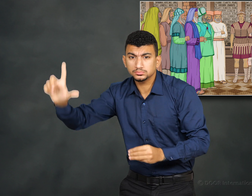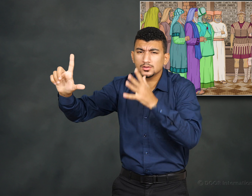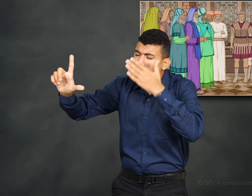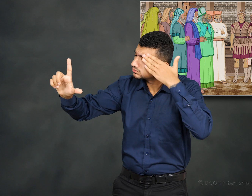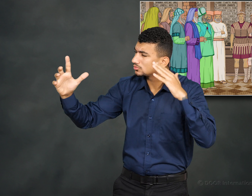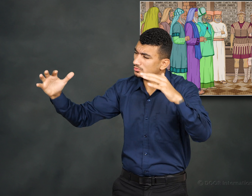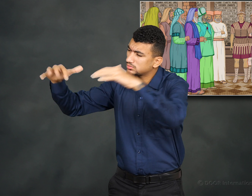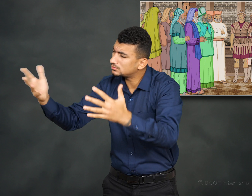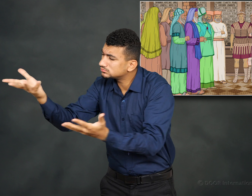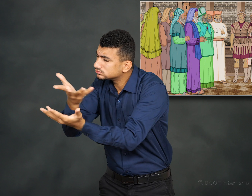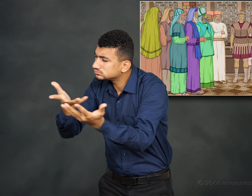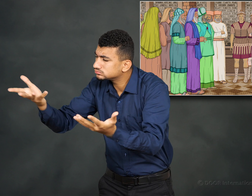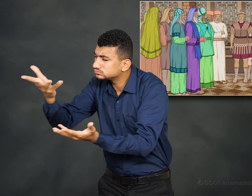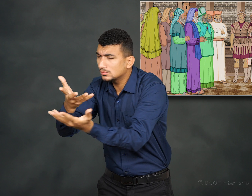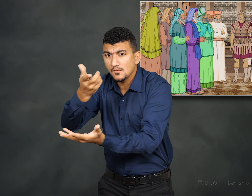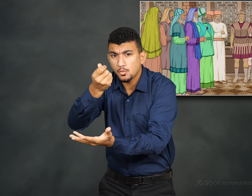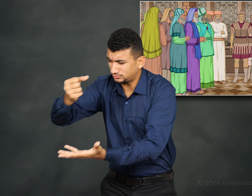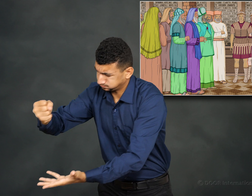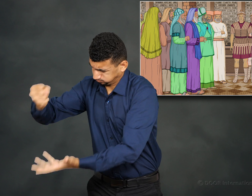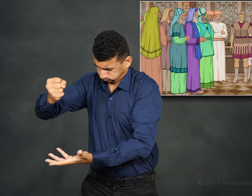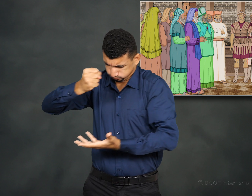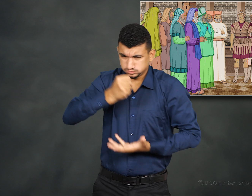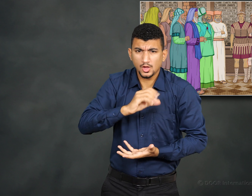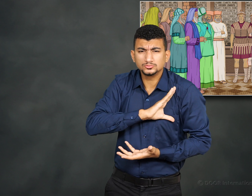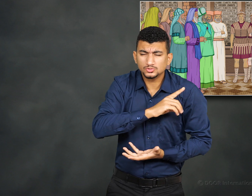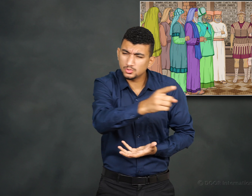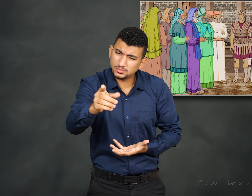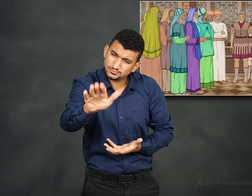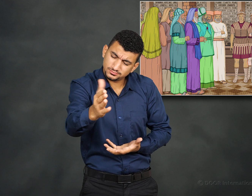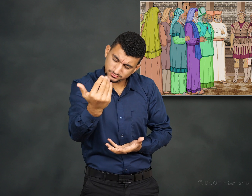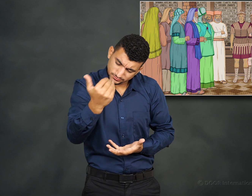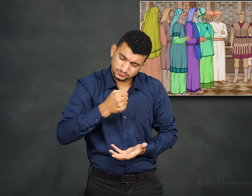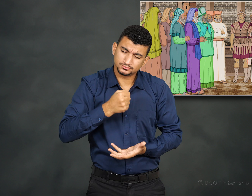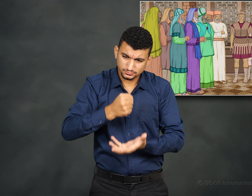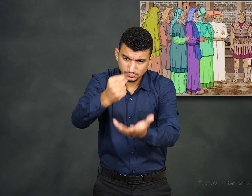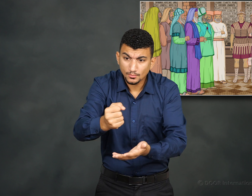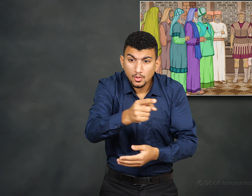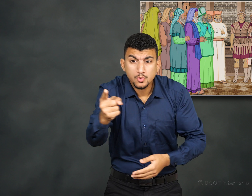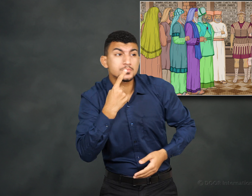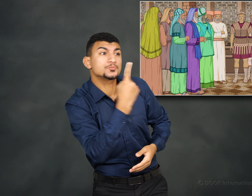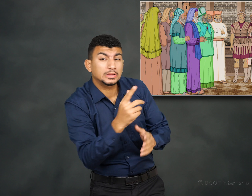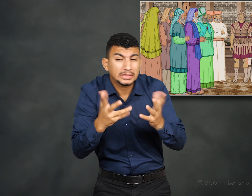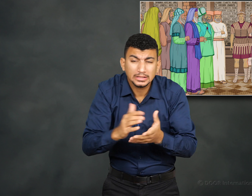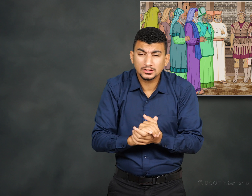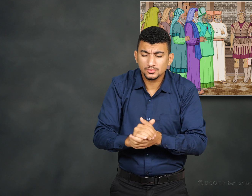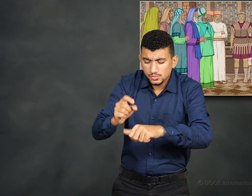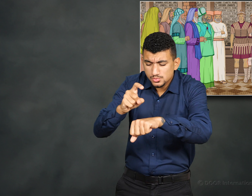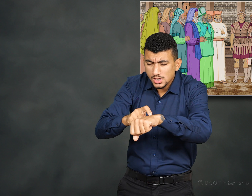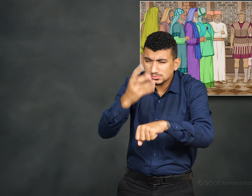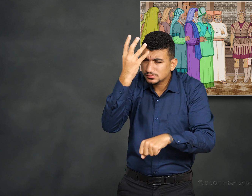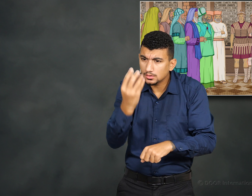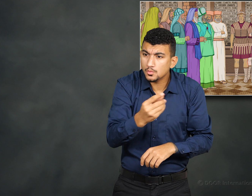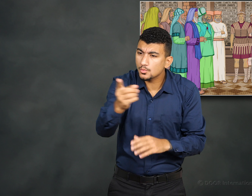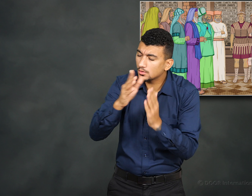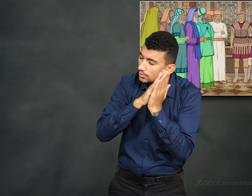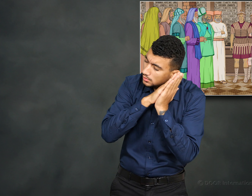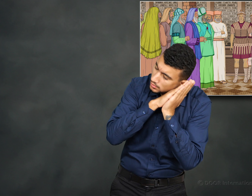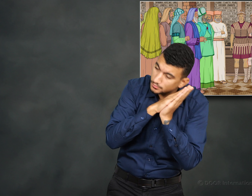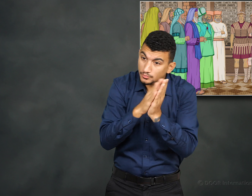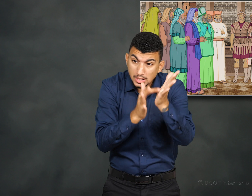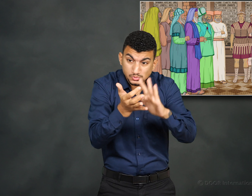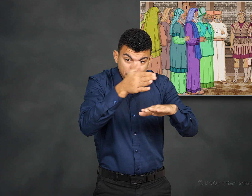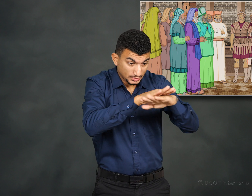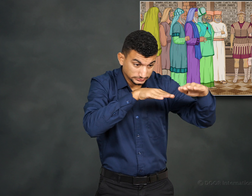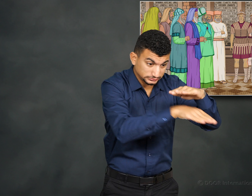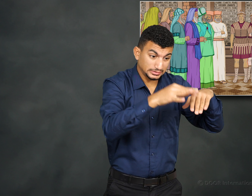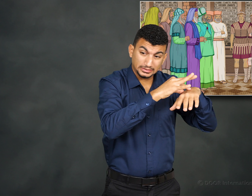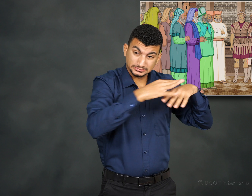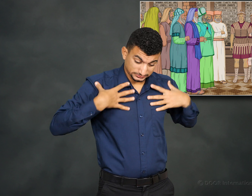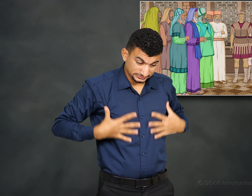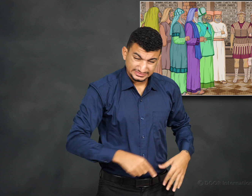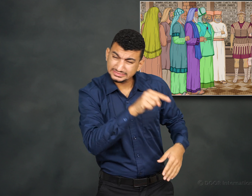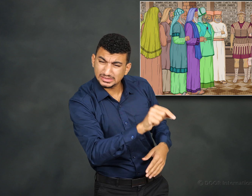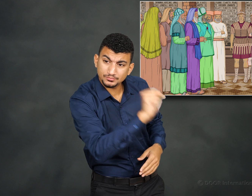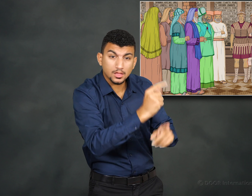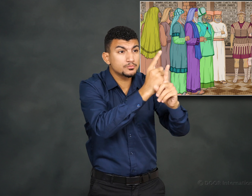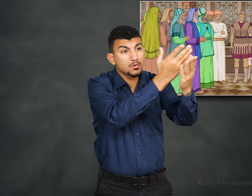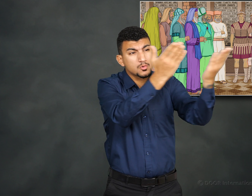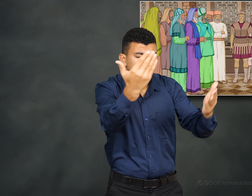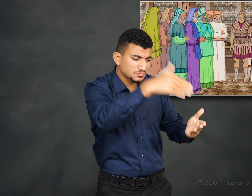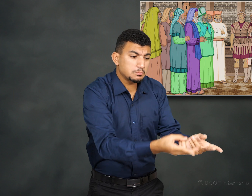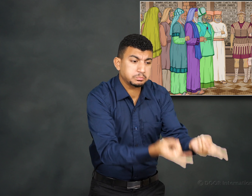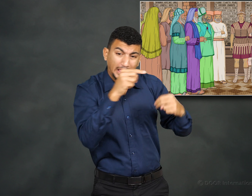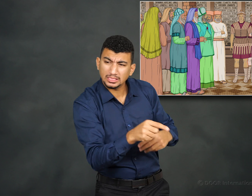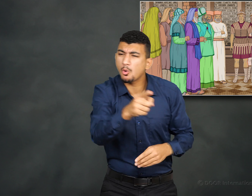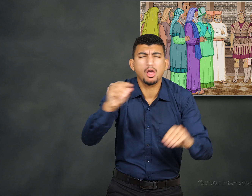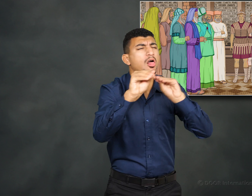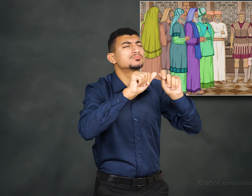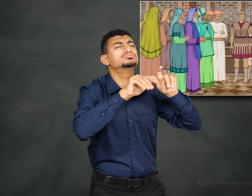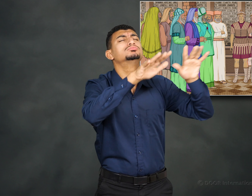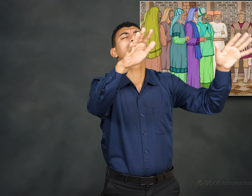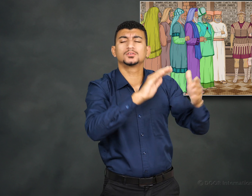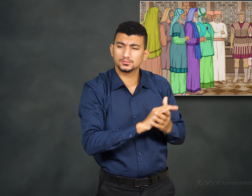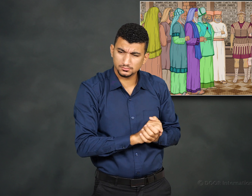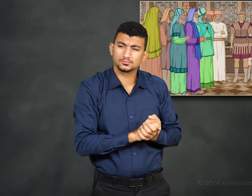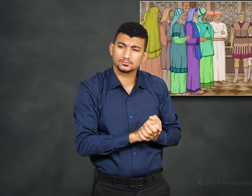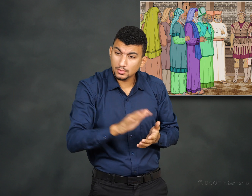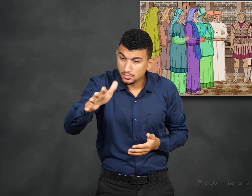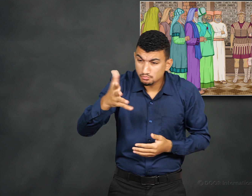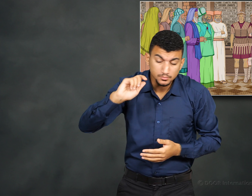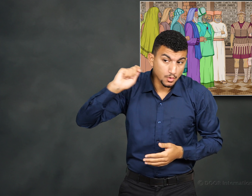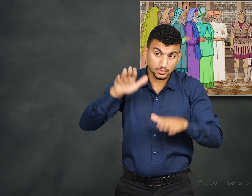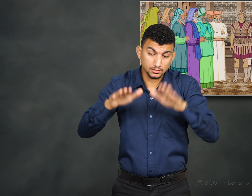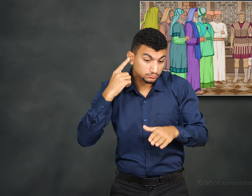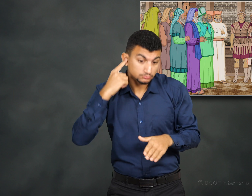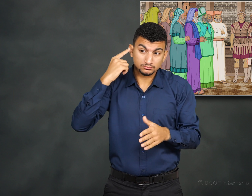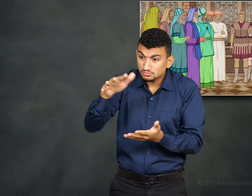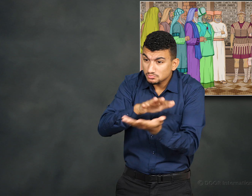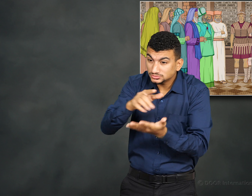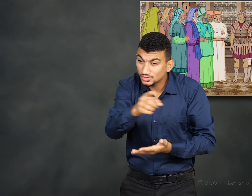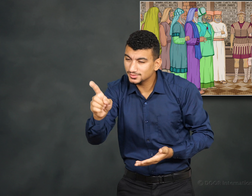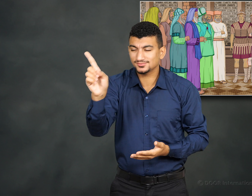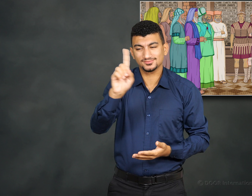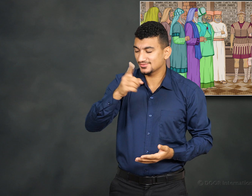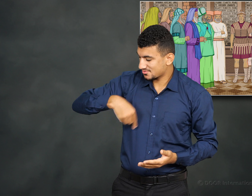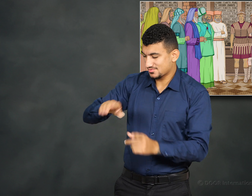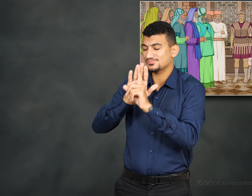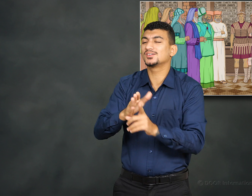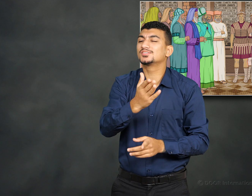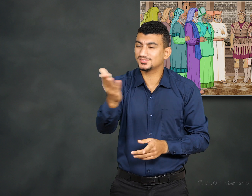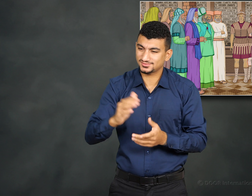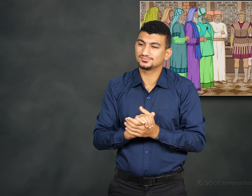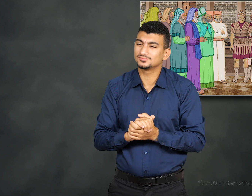And after the chief priests had met with the elders and formed a plan, they gave the soldiers a large sum of money and instructed them: “You are to say, ‘His disciples came by night and stole Him away while we were asleep.’